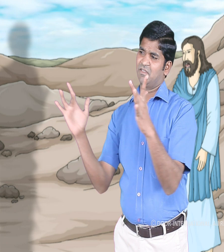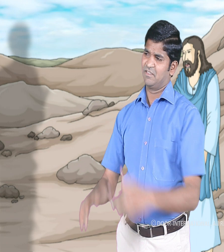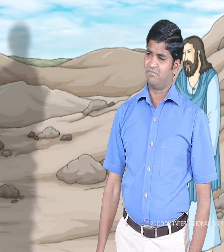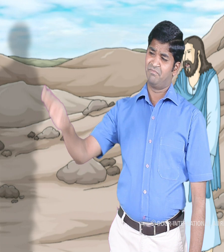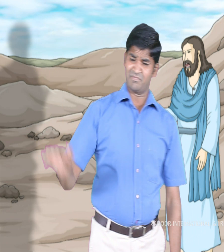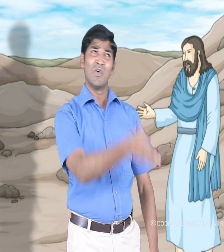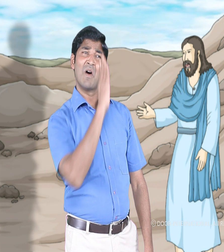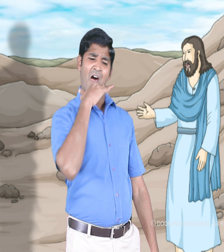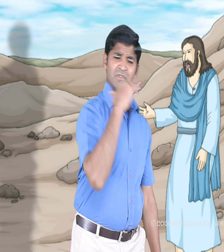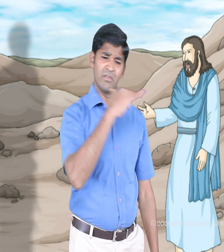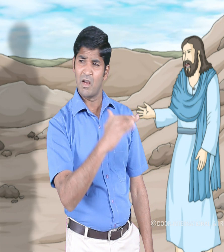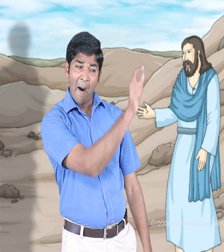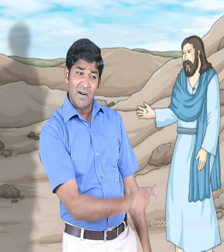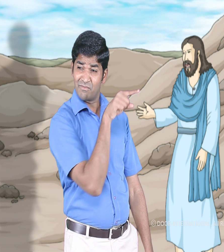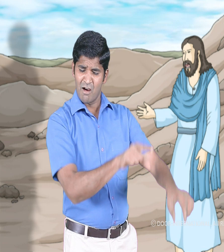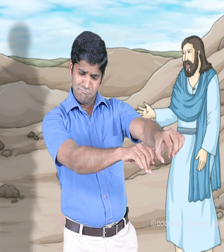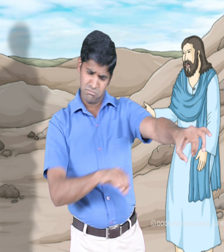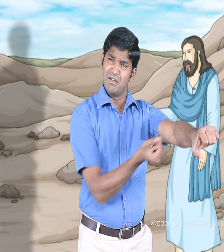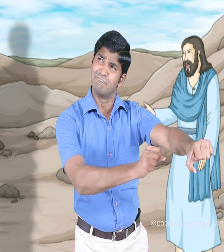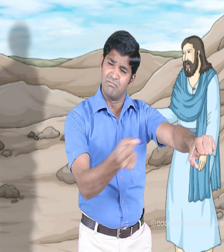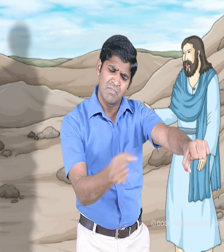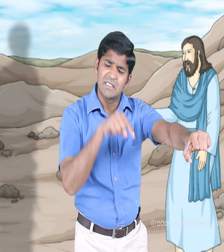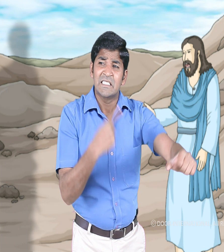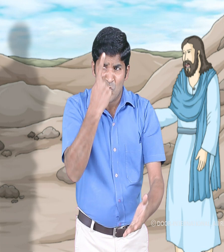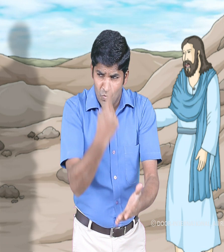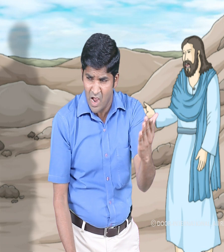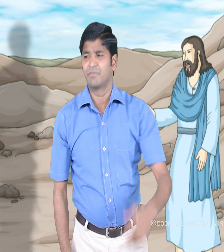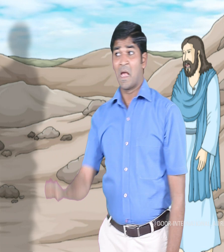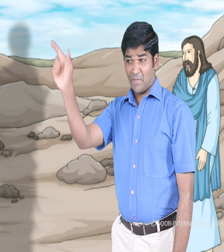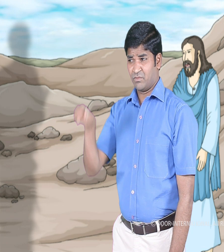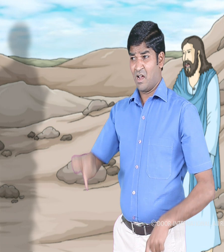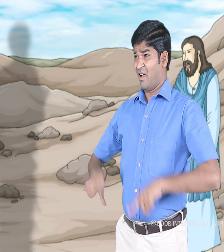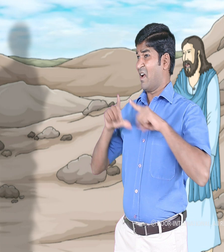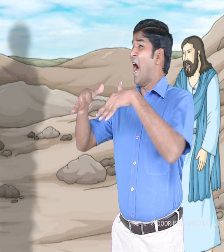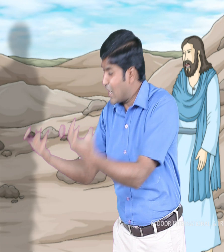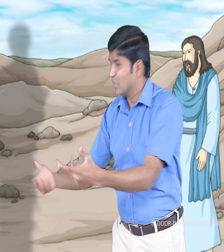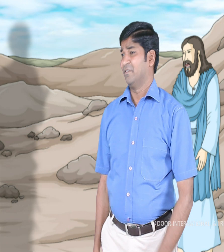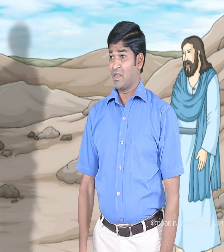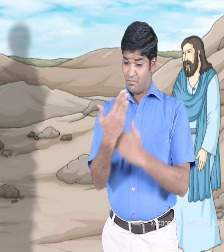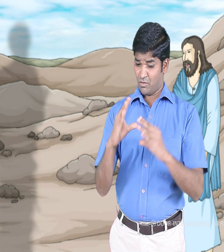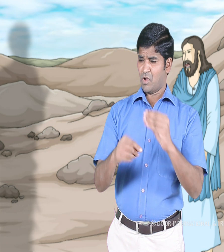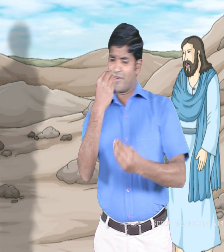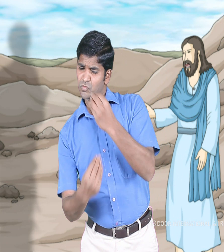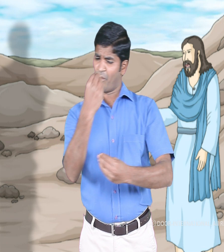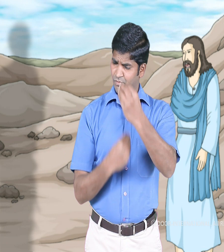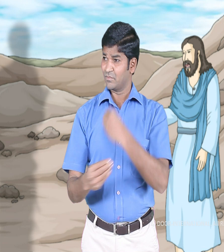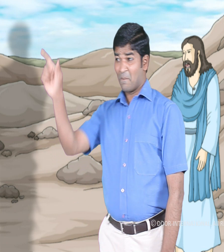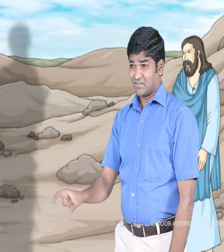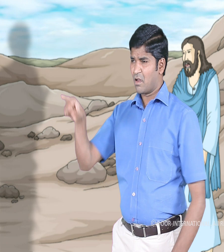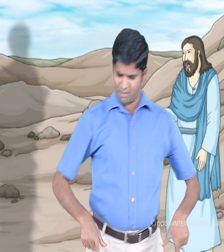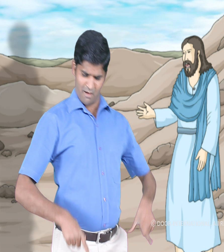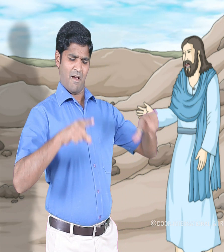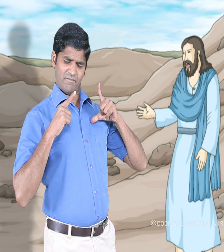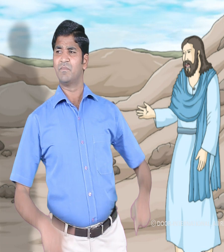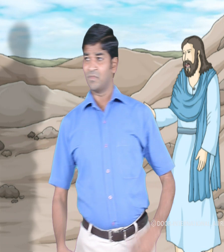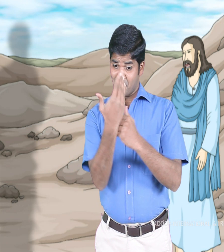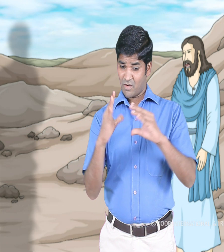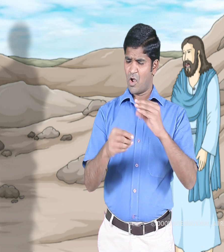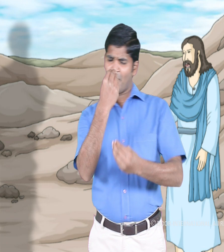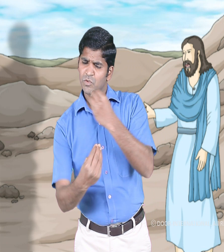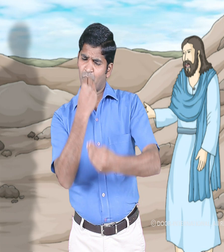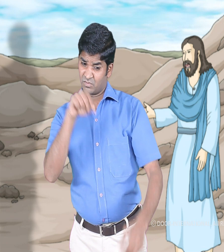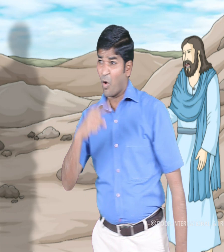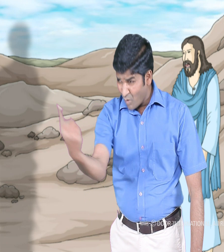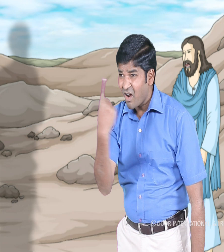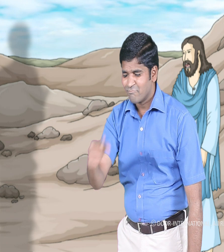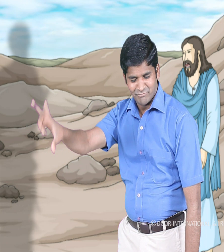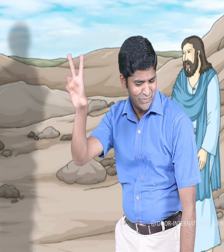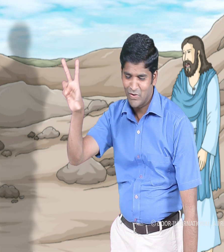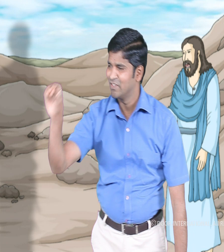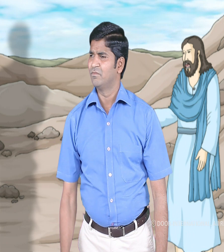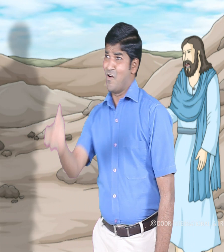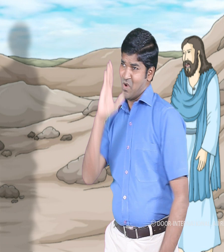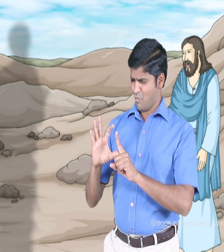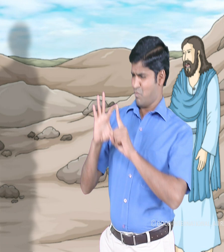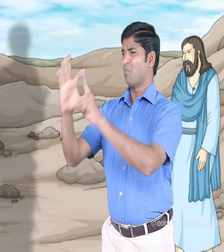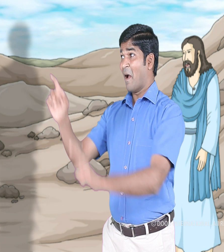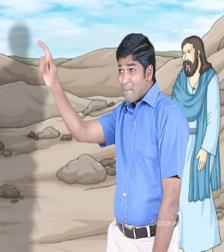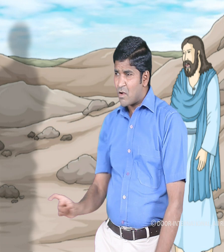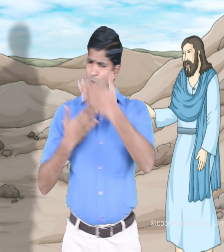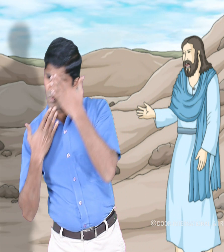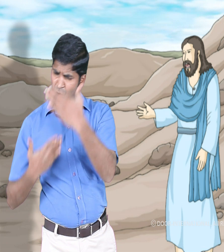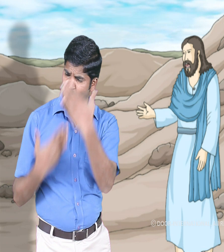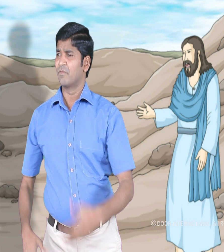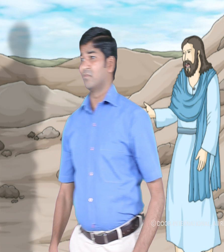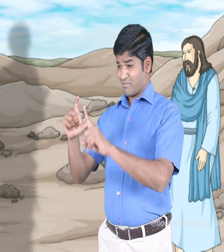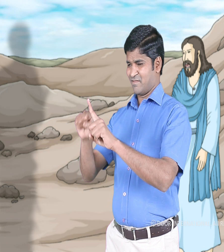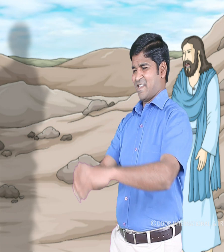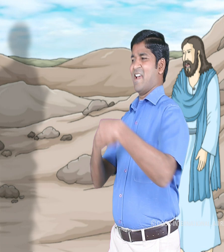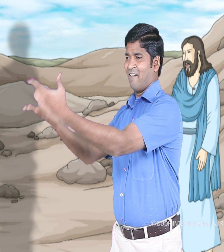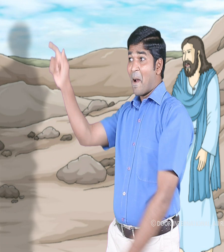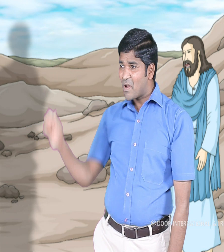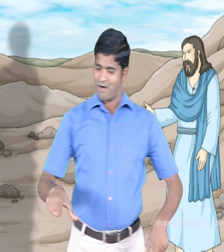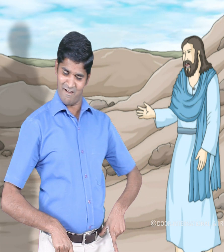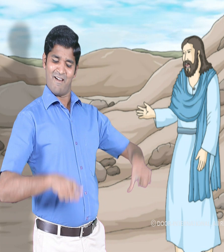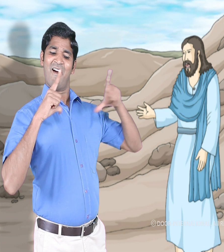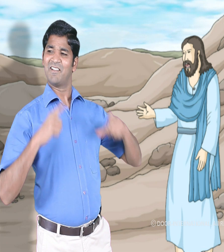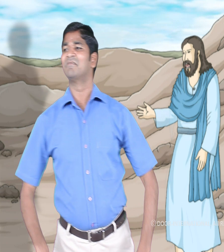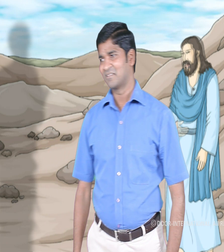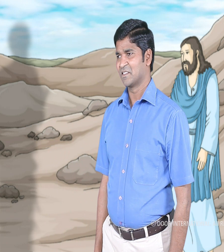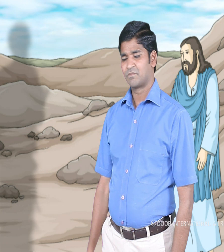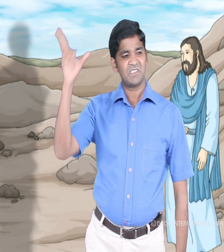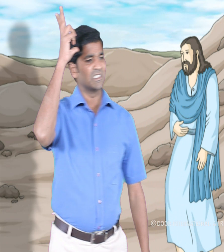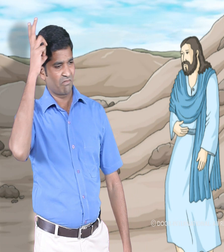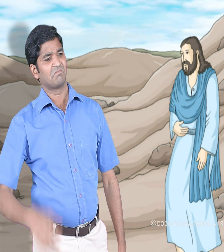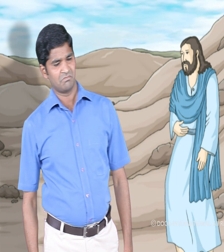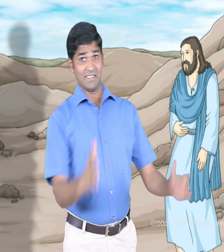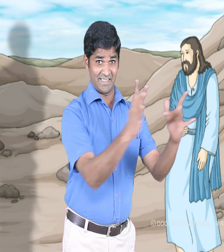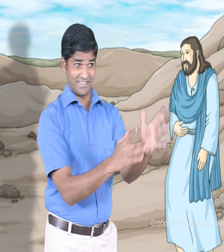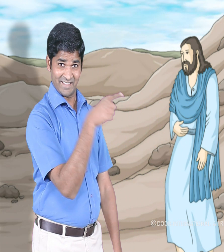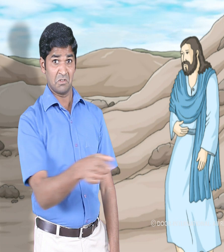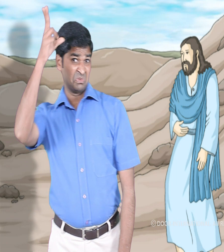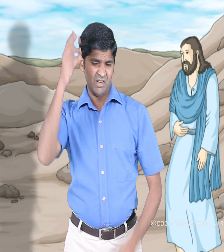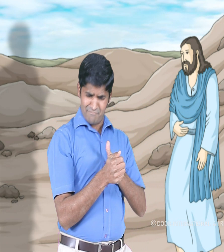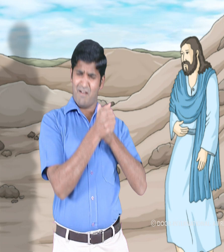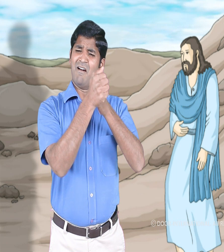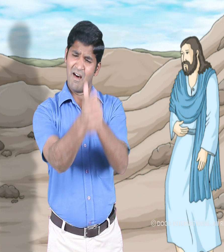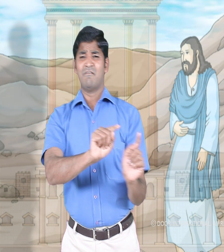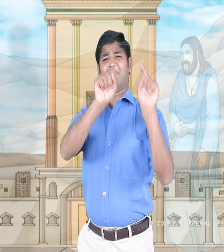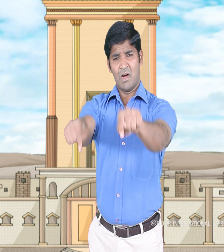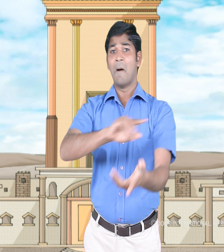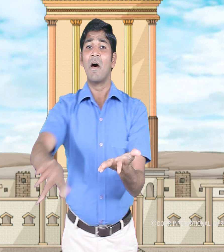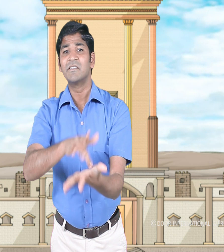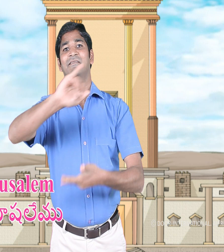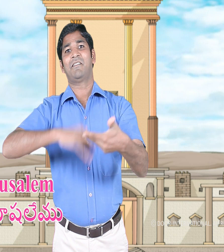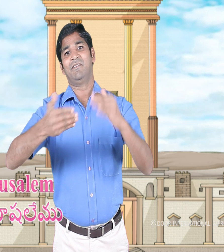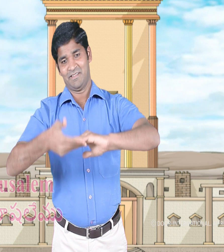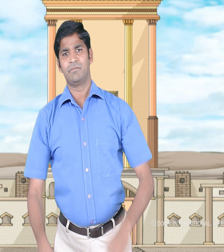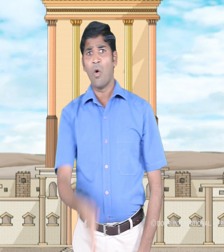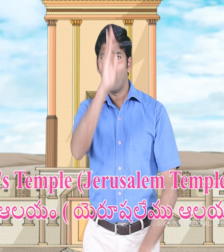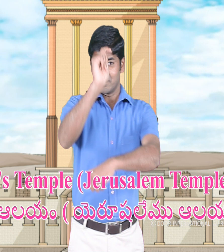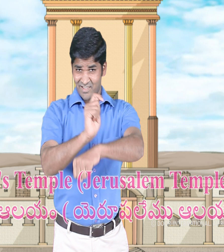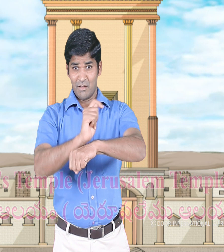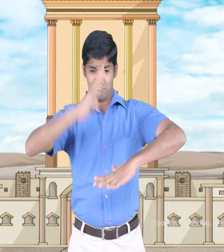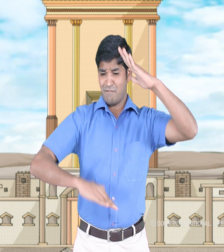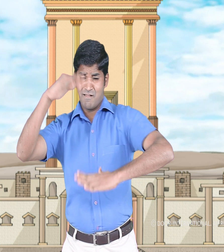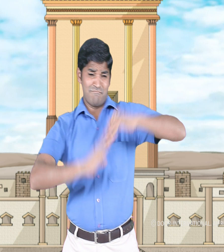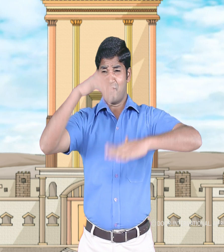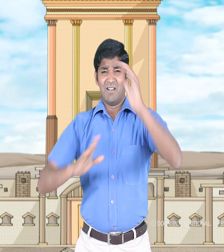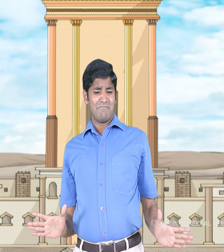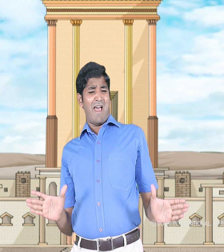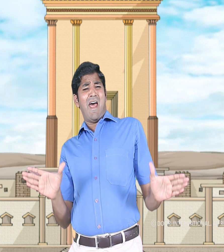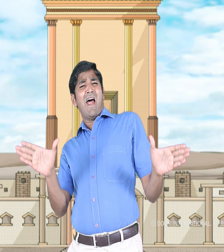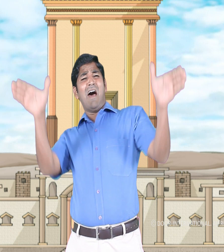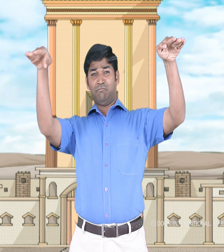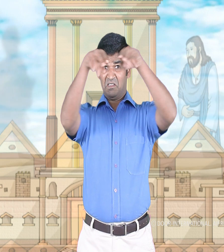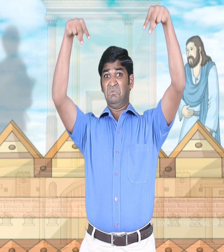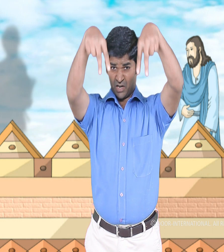But Jesus answered, “It is written: ‘Man shall not live on bread alone, but on every word that comes from the mouth of God.’” Then the devil took Him to the holy city and set Him on the pinnacle of the temple.